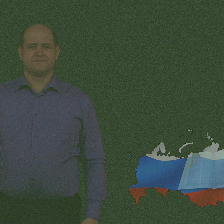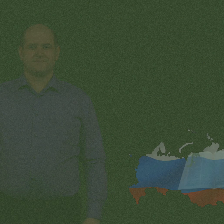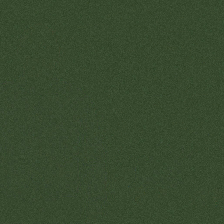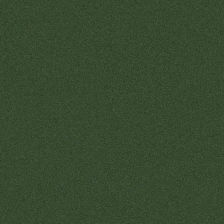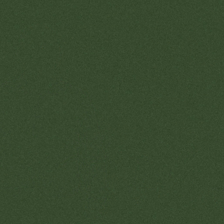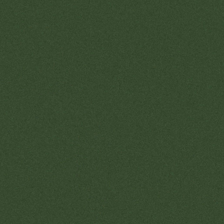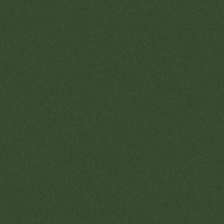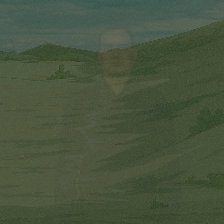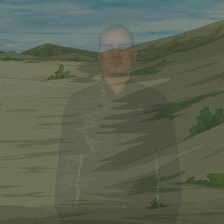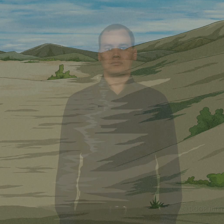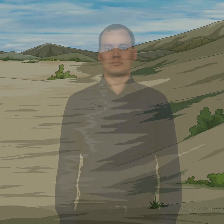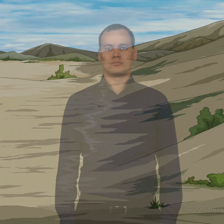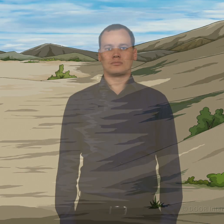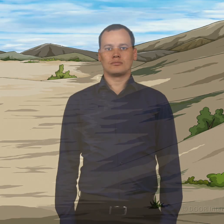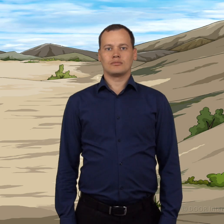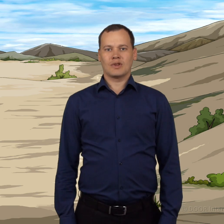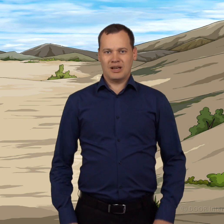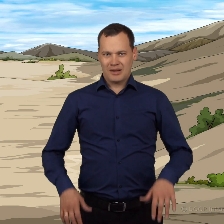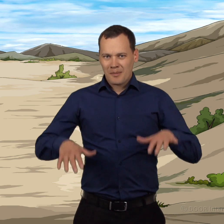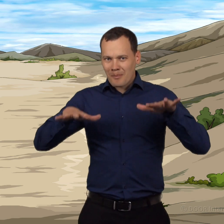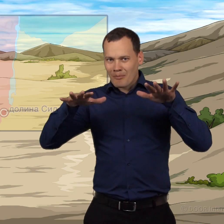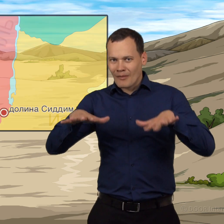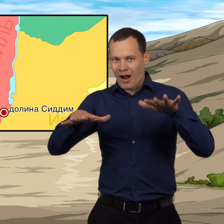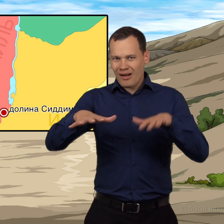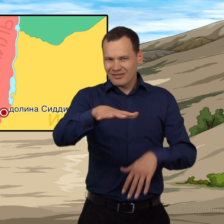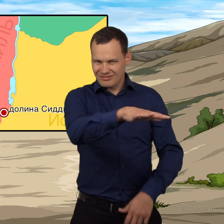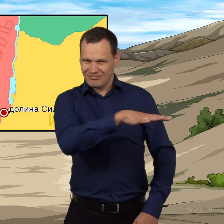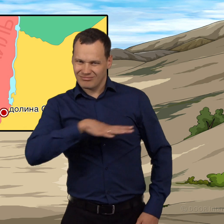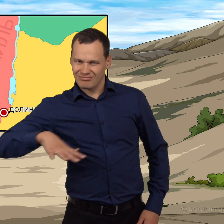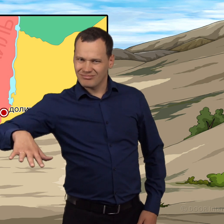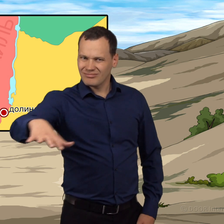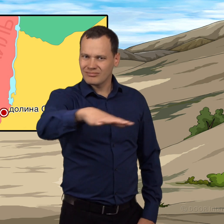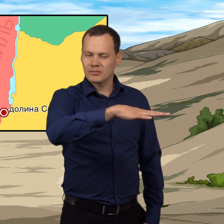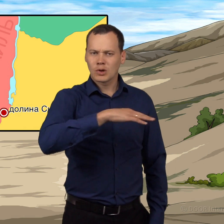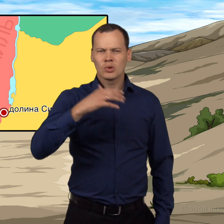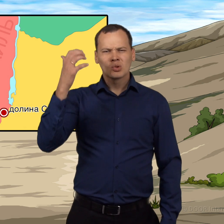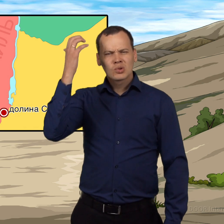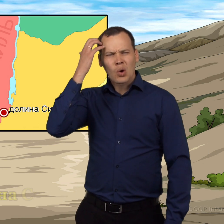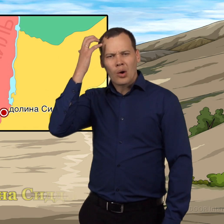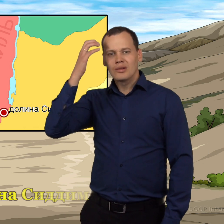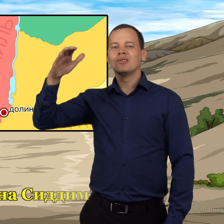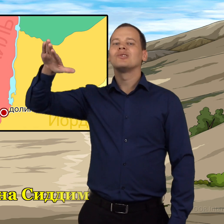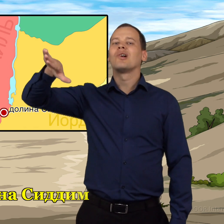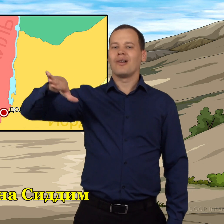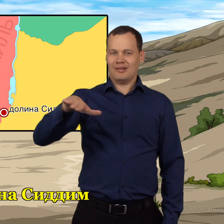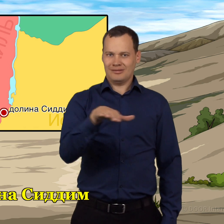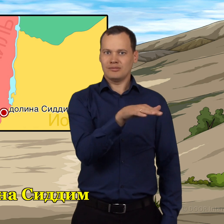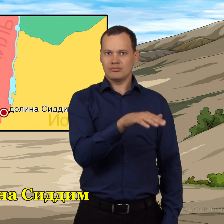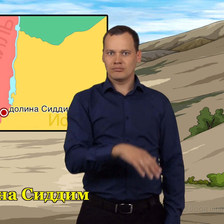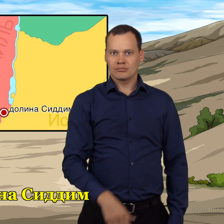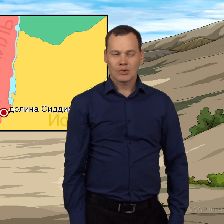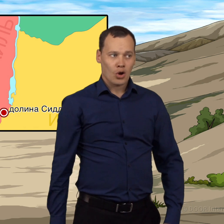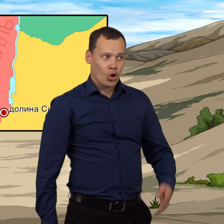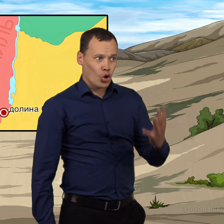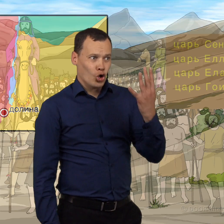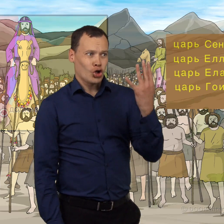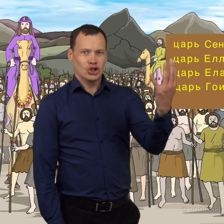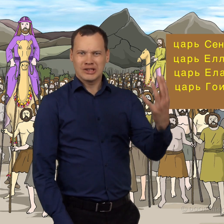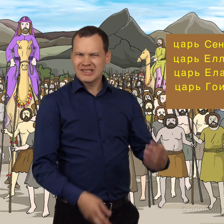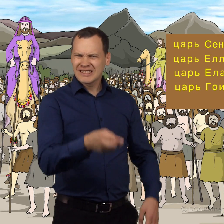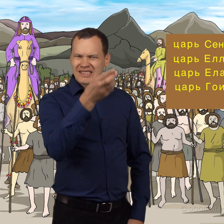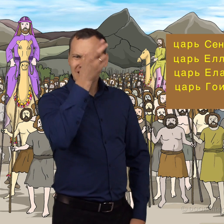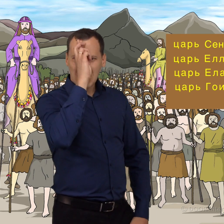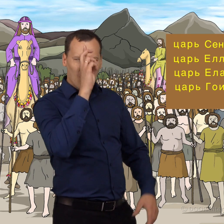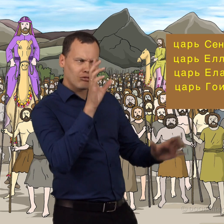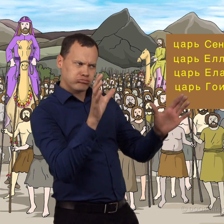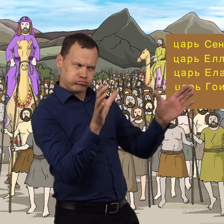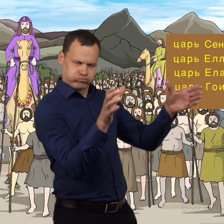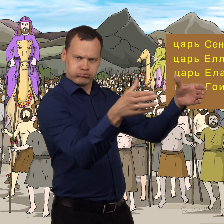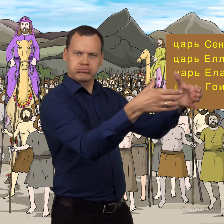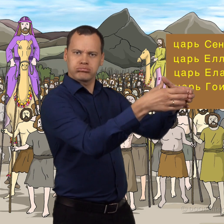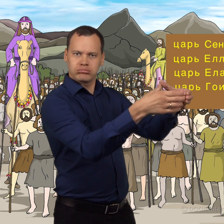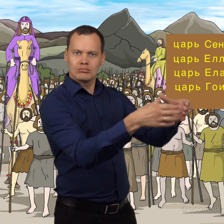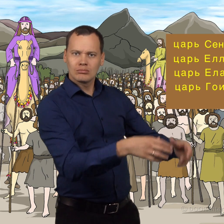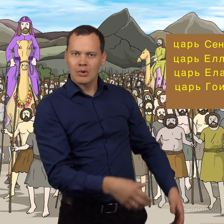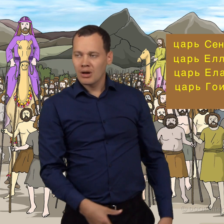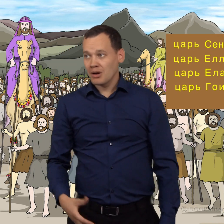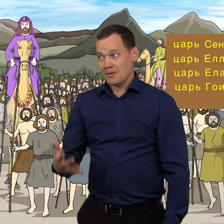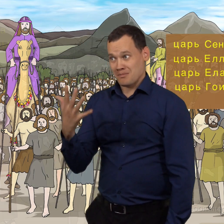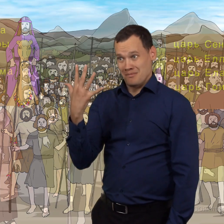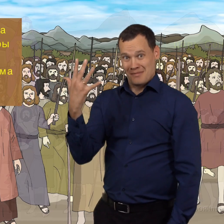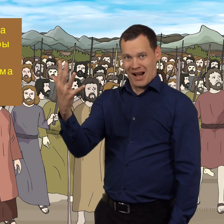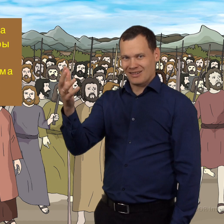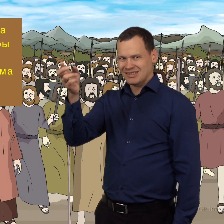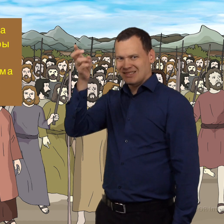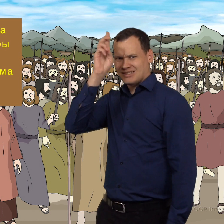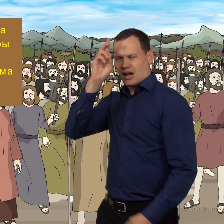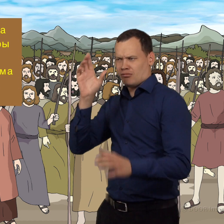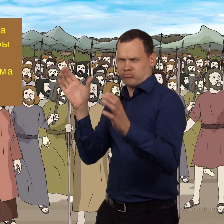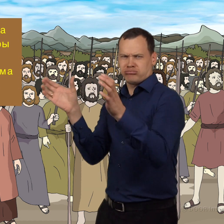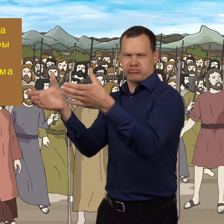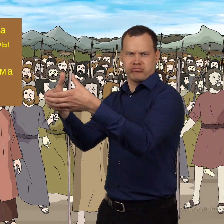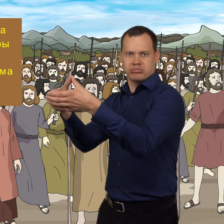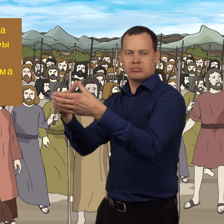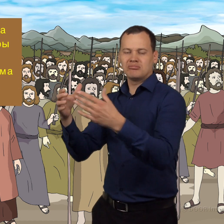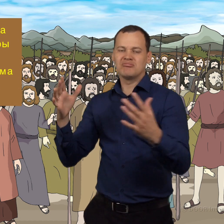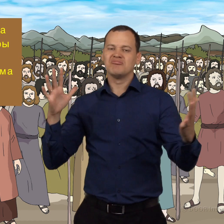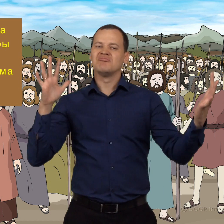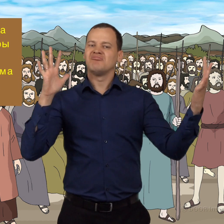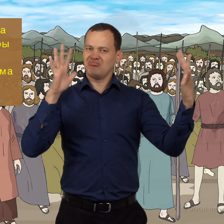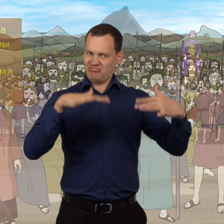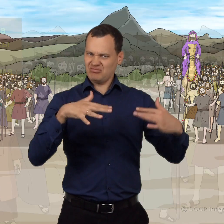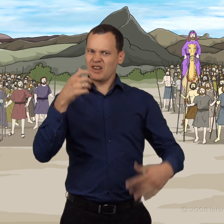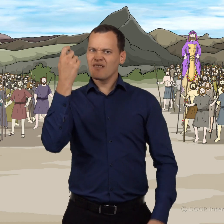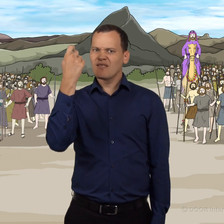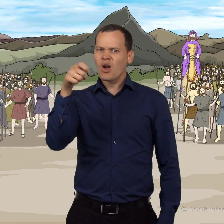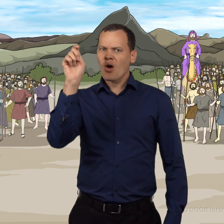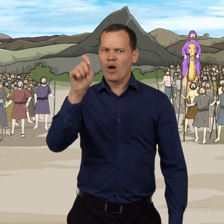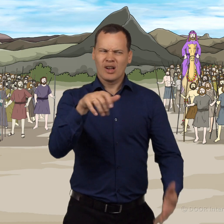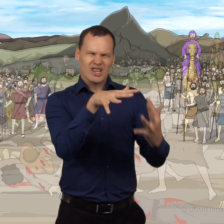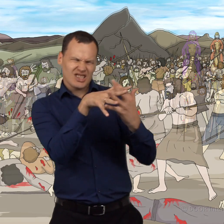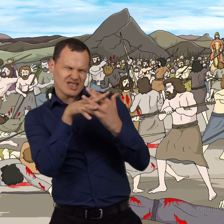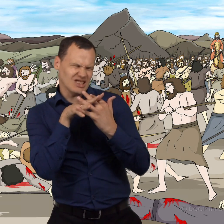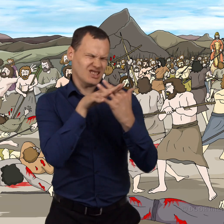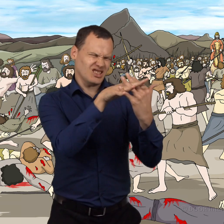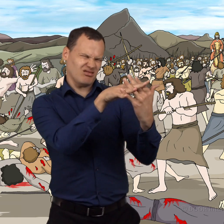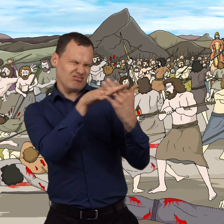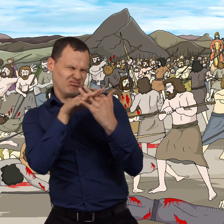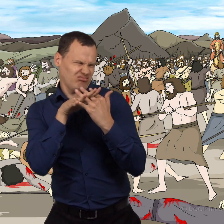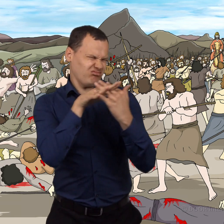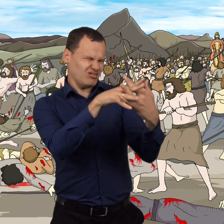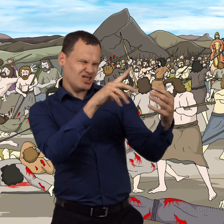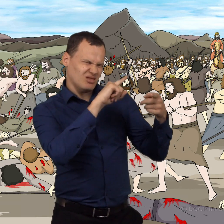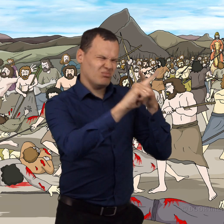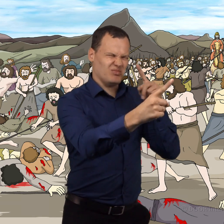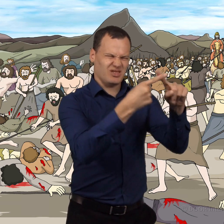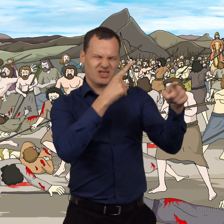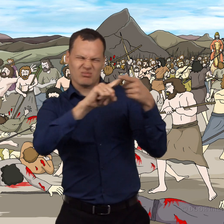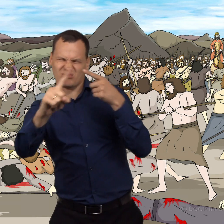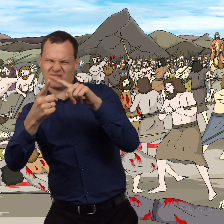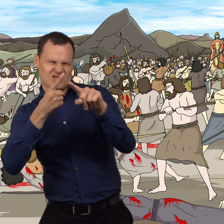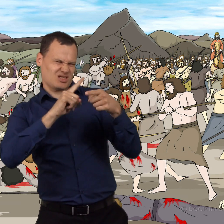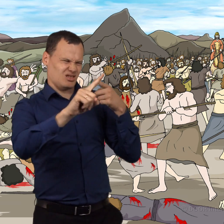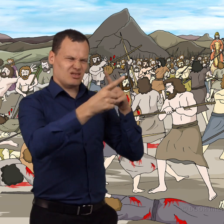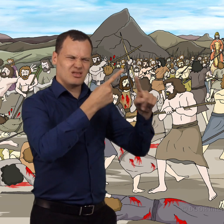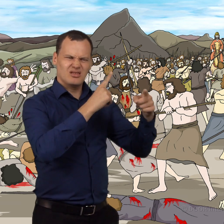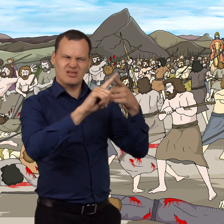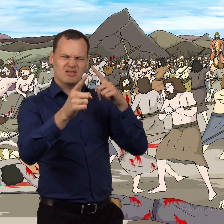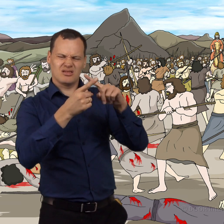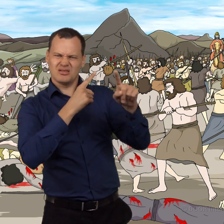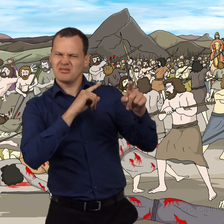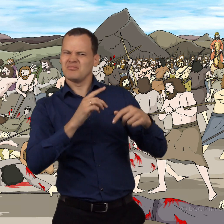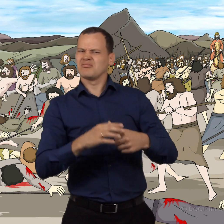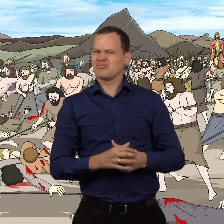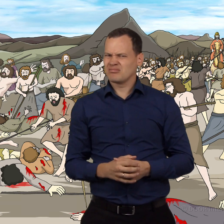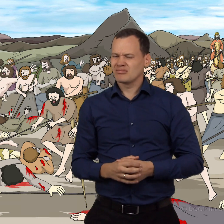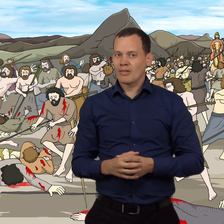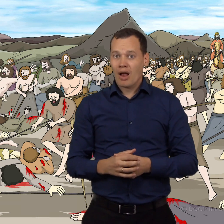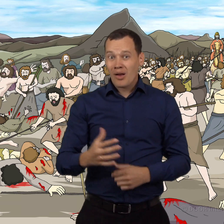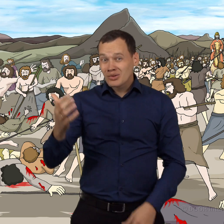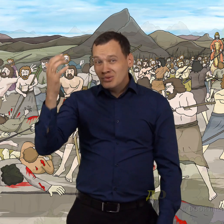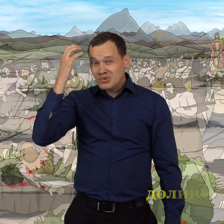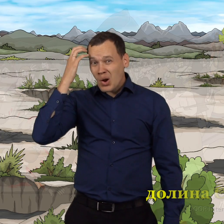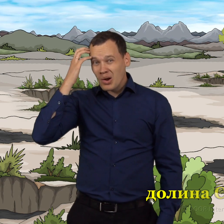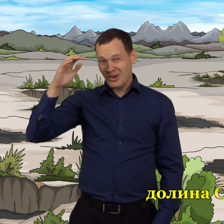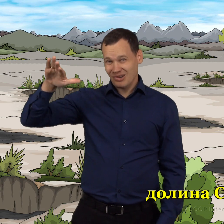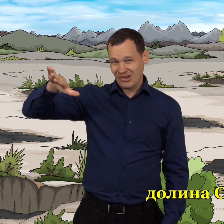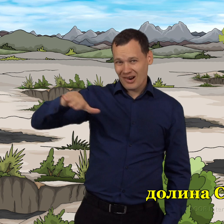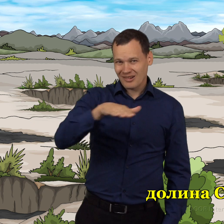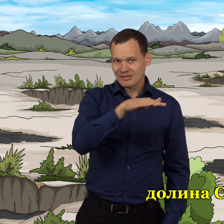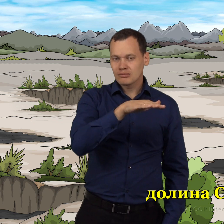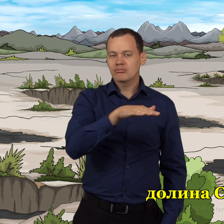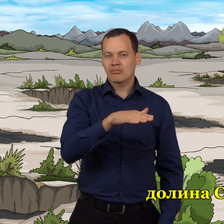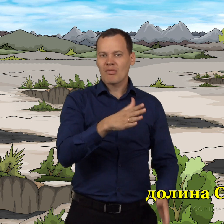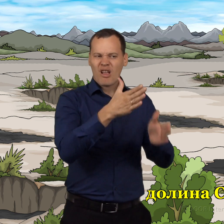Then the king of Sodom, the king of Gomorrah, the king of Admah, the king of Zeboiim, and the king of Bela (that is, Zoar) marched out and arrayed themselves for battle in the Valley of Siddim against Chedorlaomer king of Elam, Tidal king of Goiim, Amraphel king of Shinar, and Arioch king of Ellasar—four kings against five.